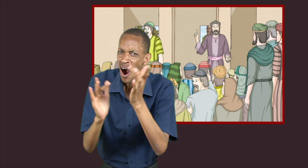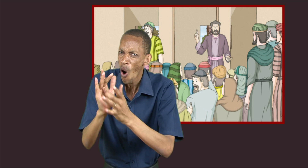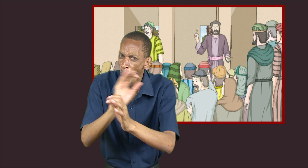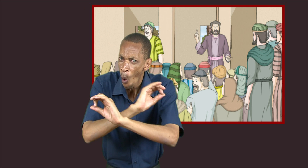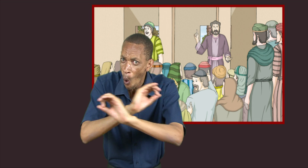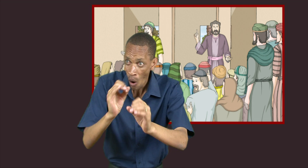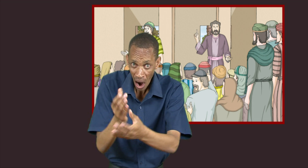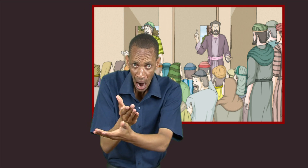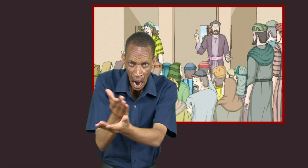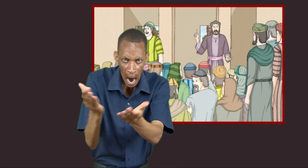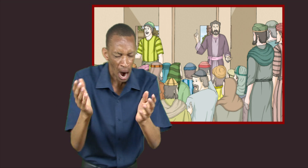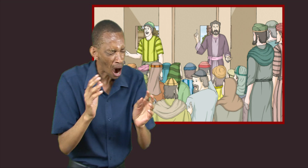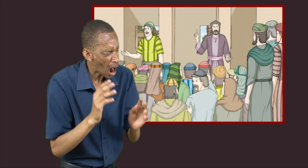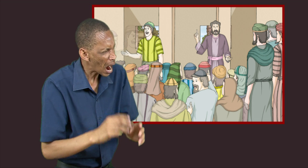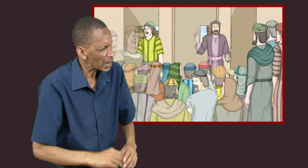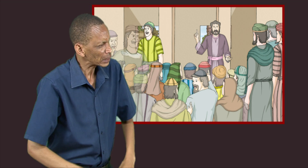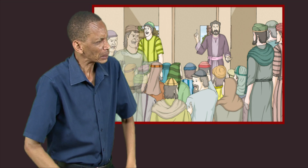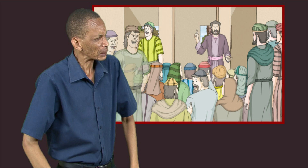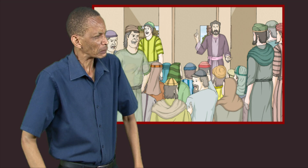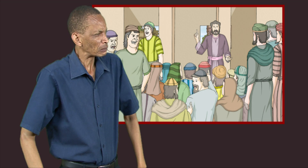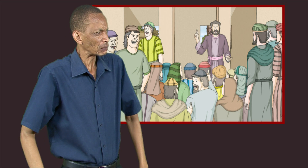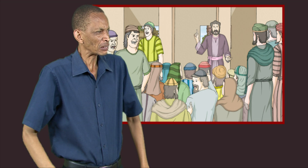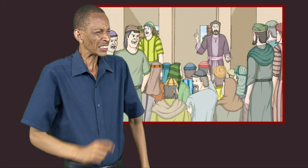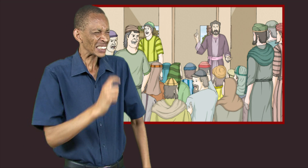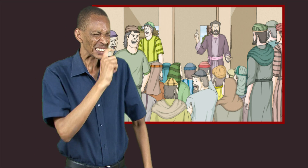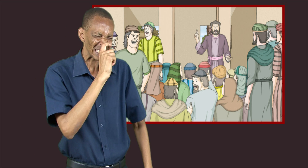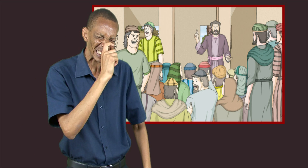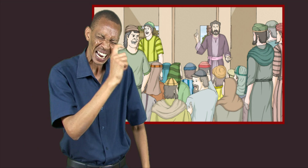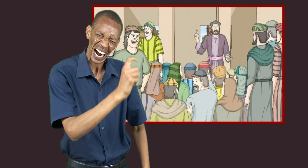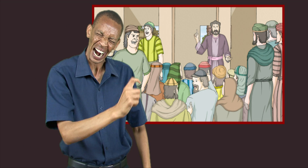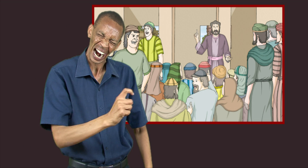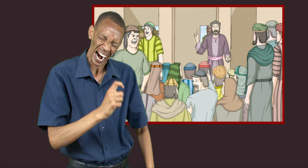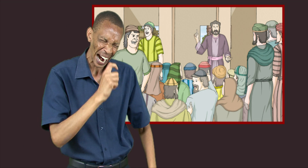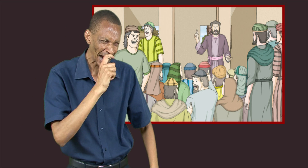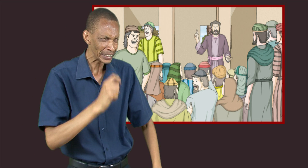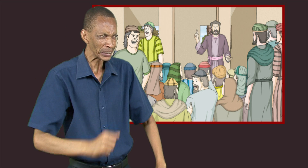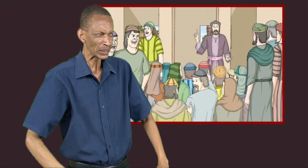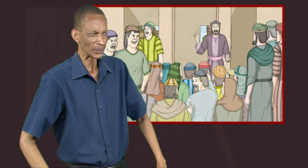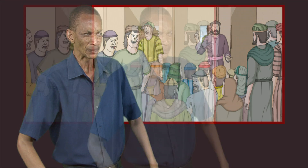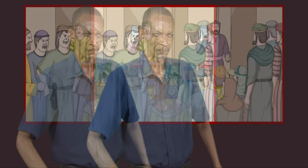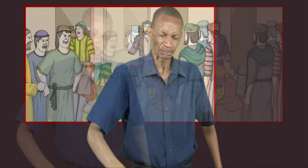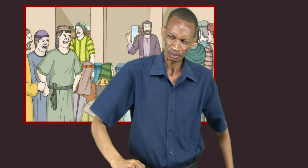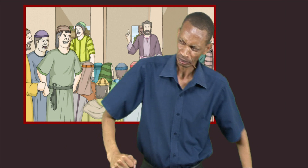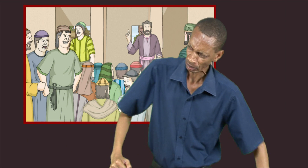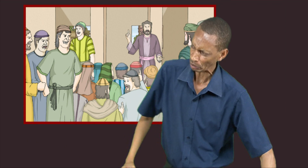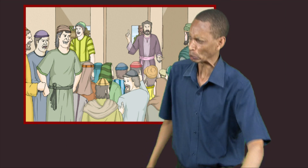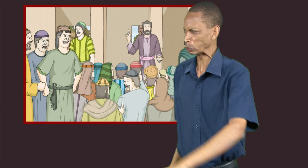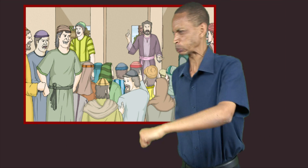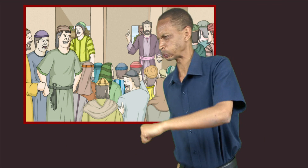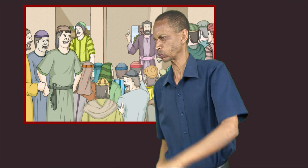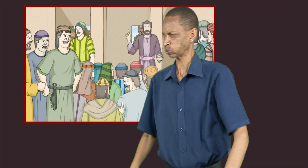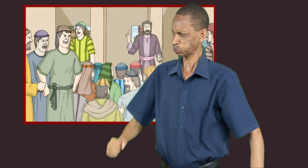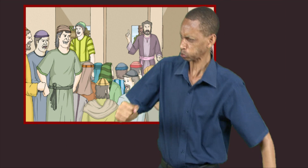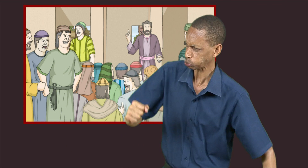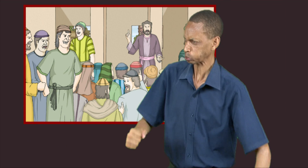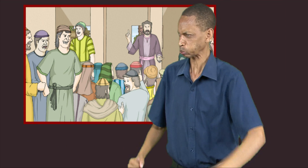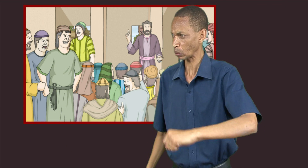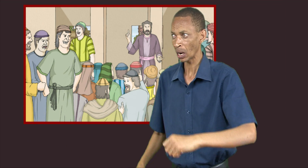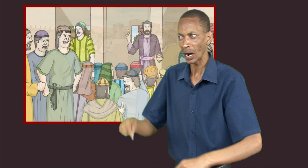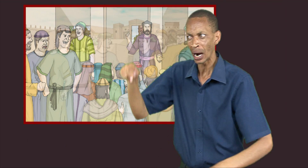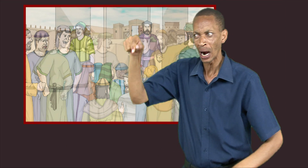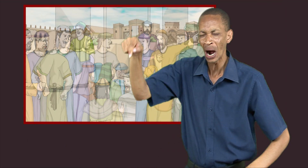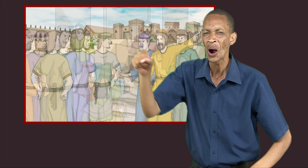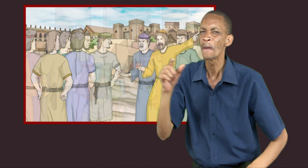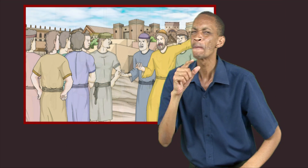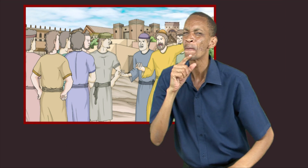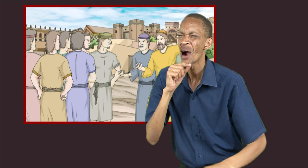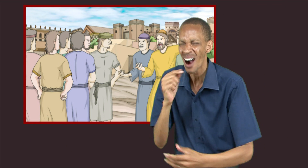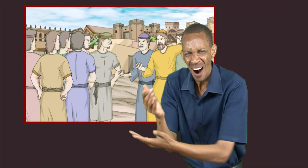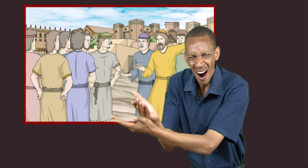The Jews, however, became jealous.